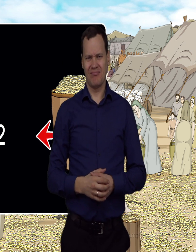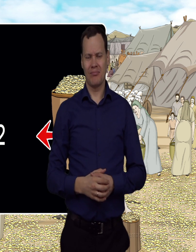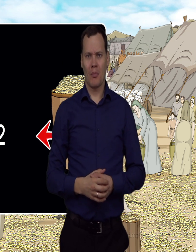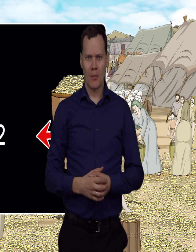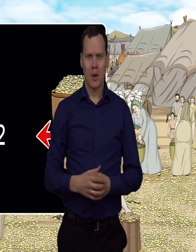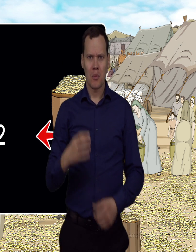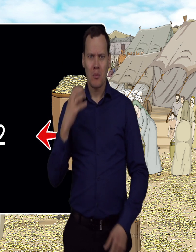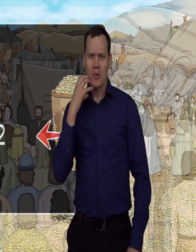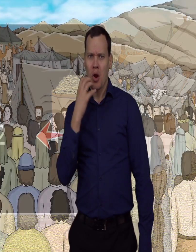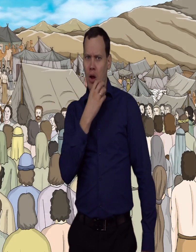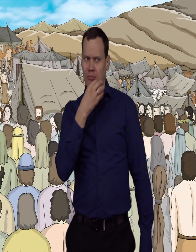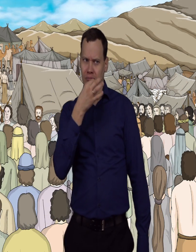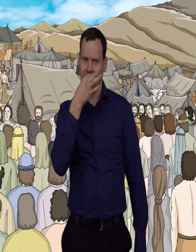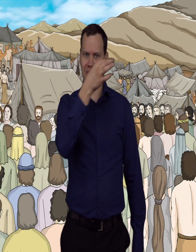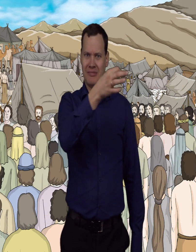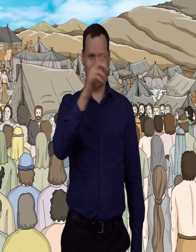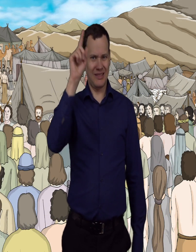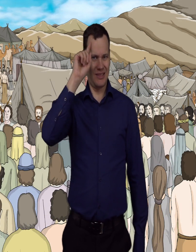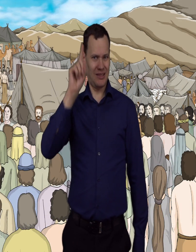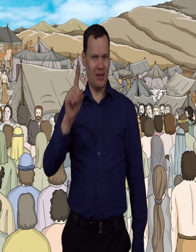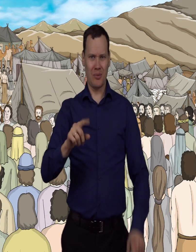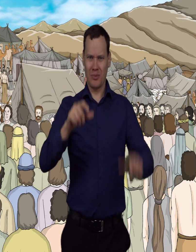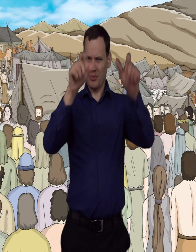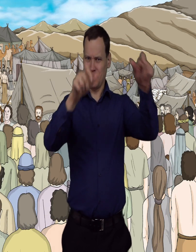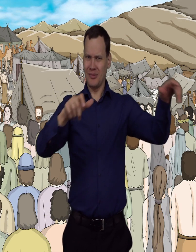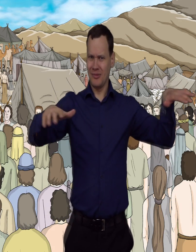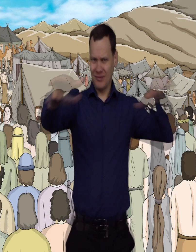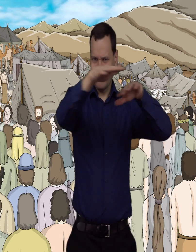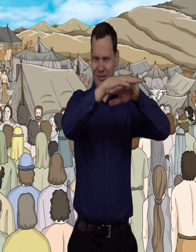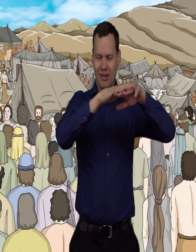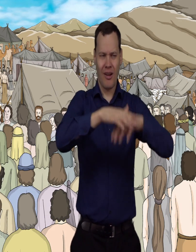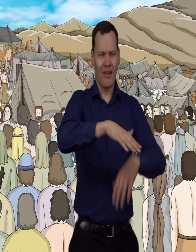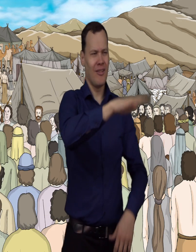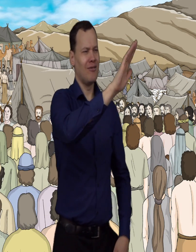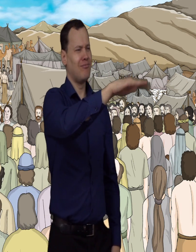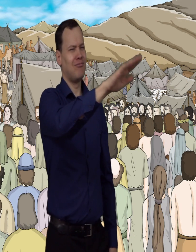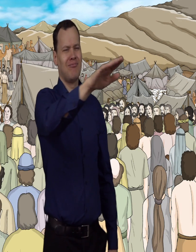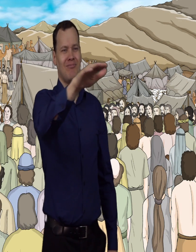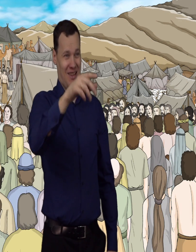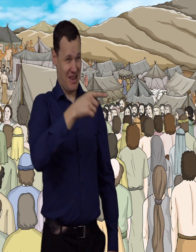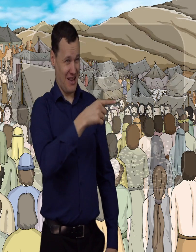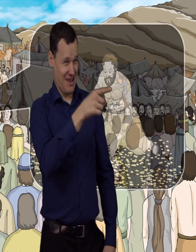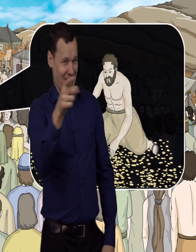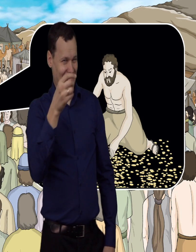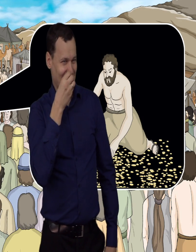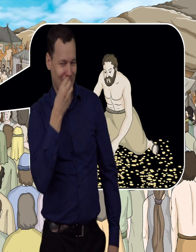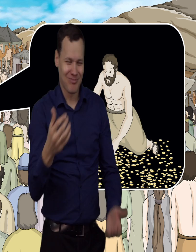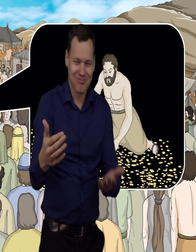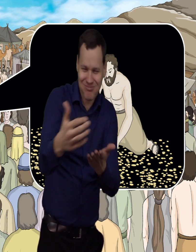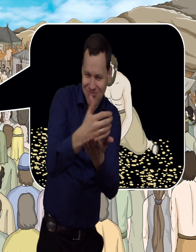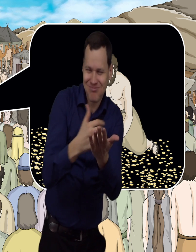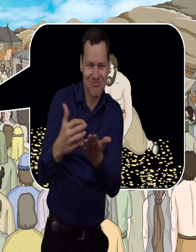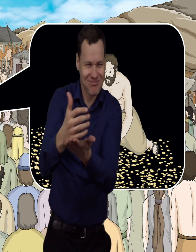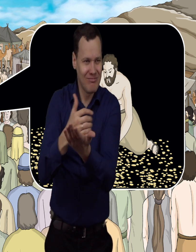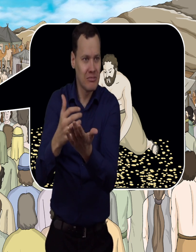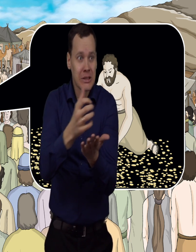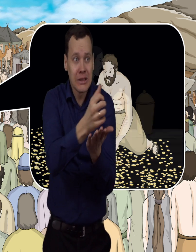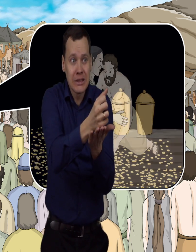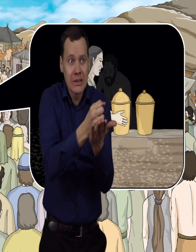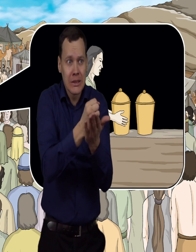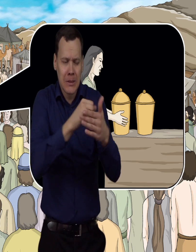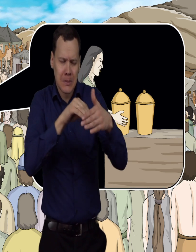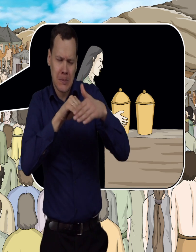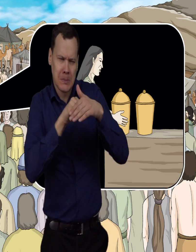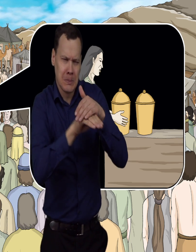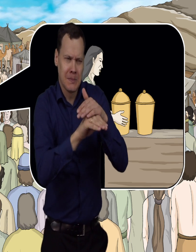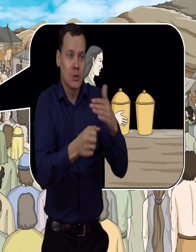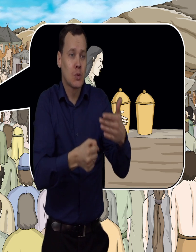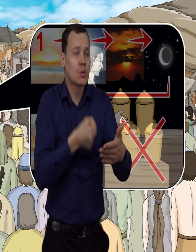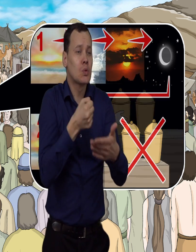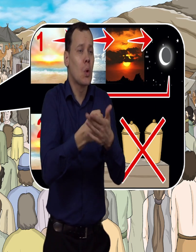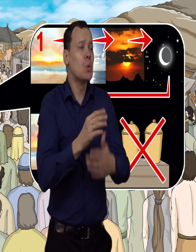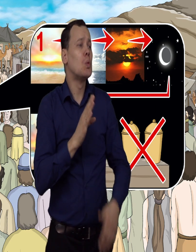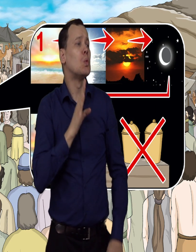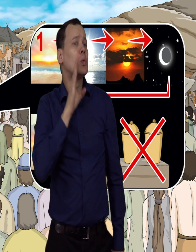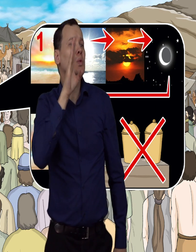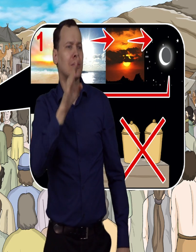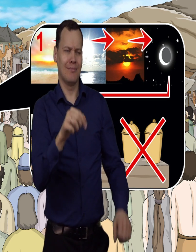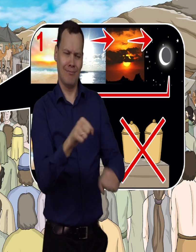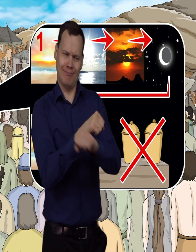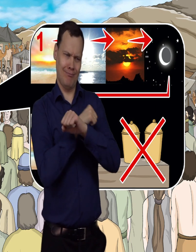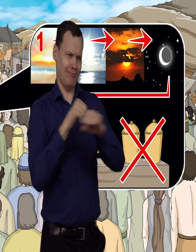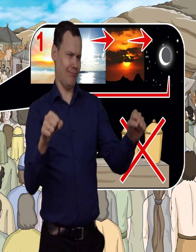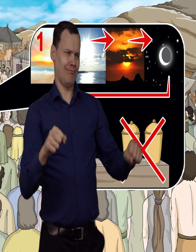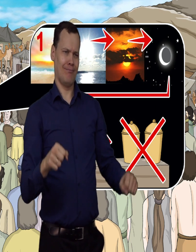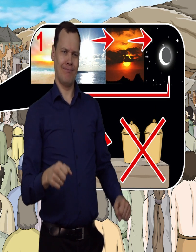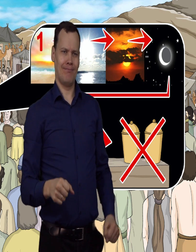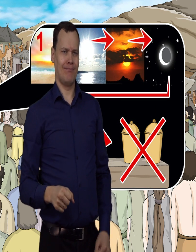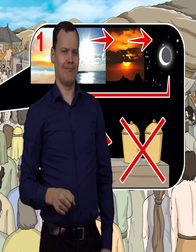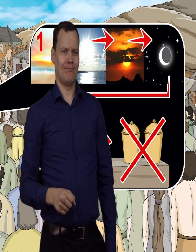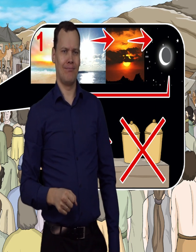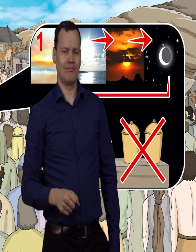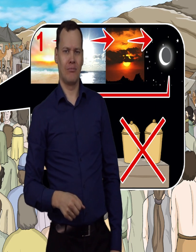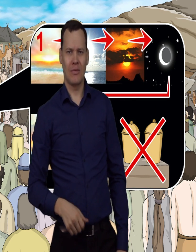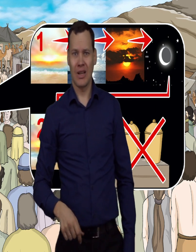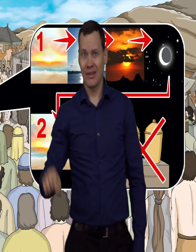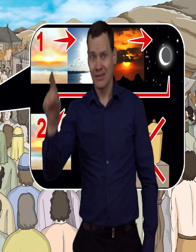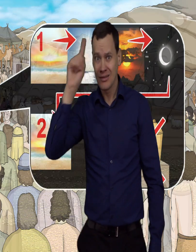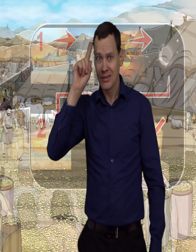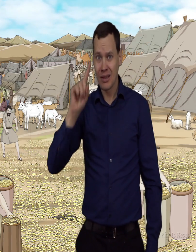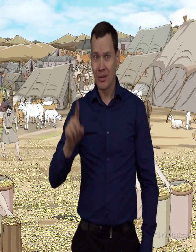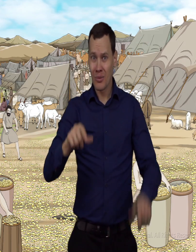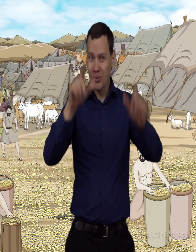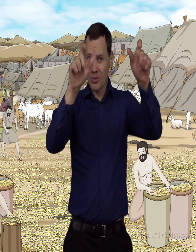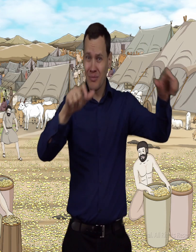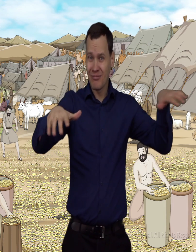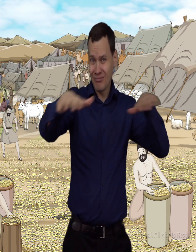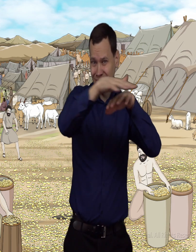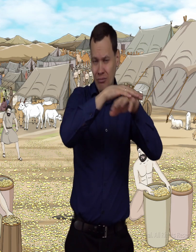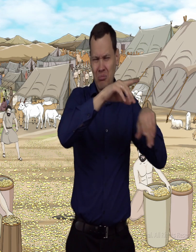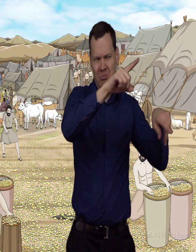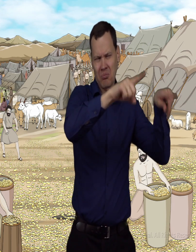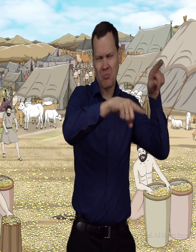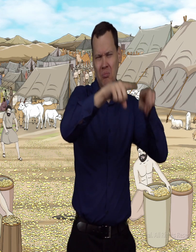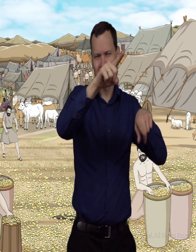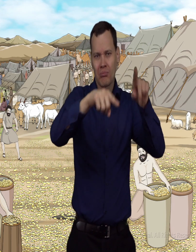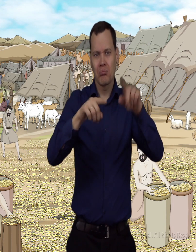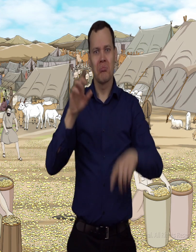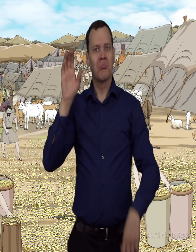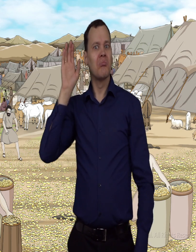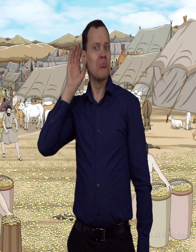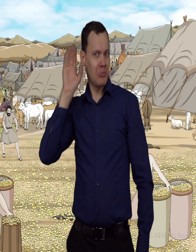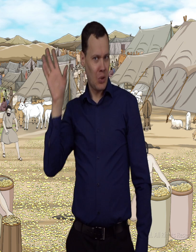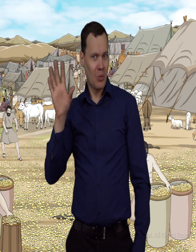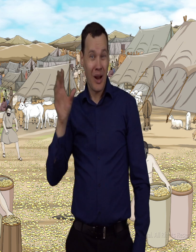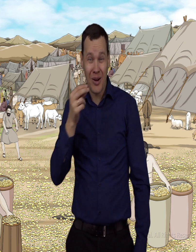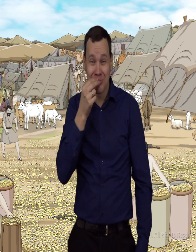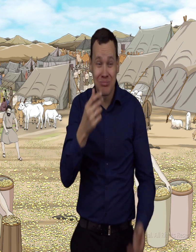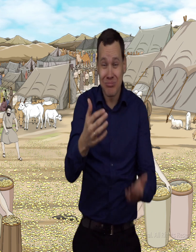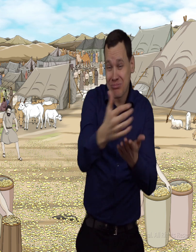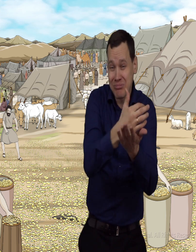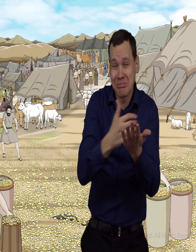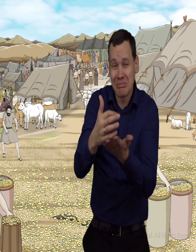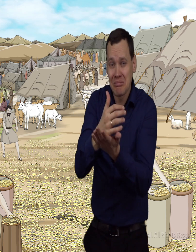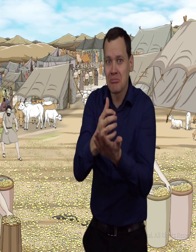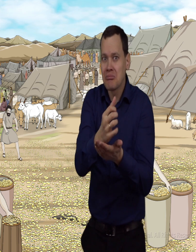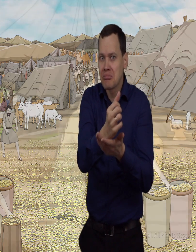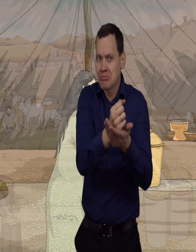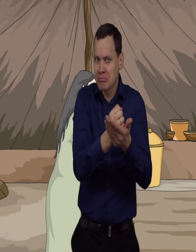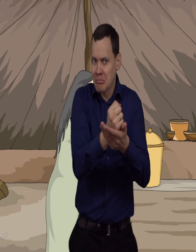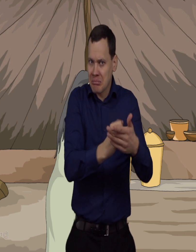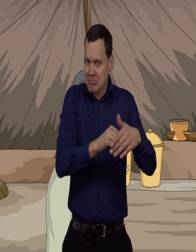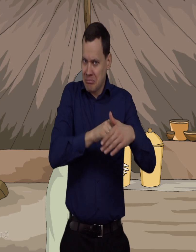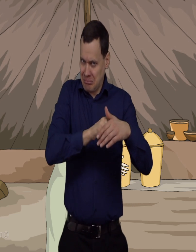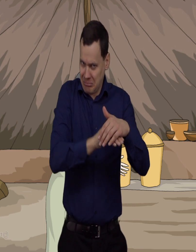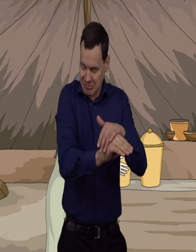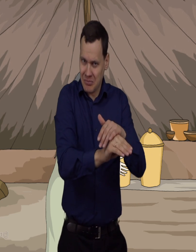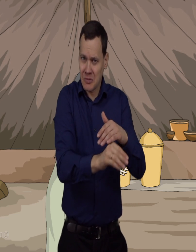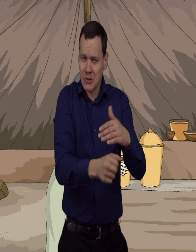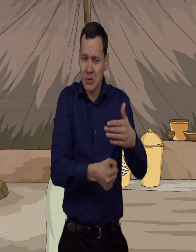Then Moses said to them, “No one may keep any of it until morning.” But they did not listen to Moses;